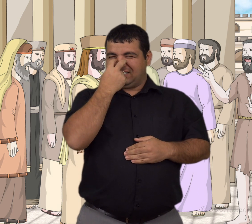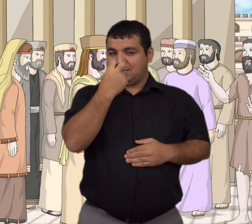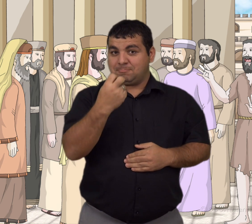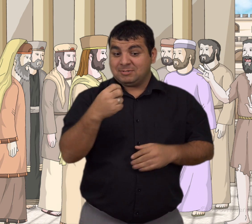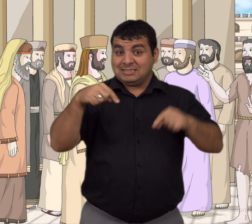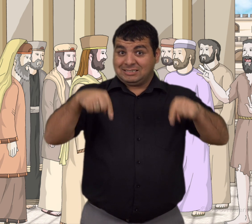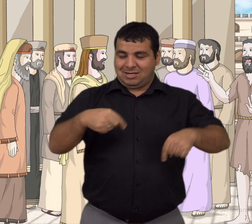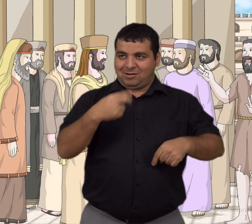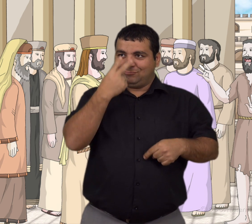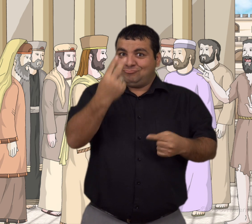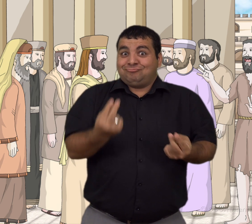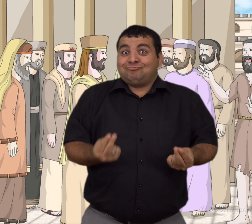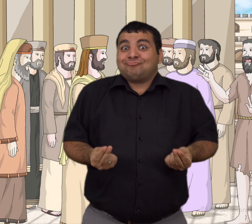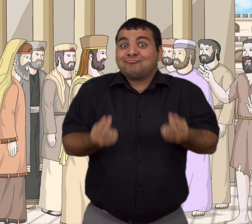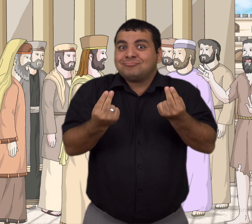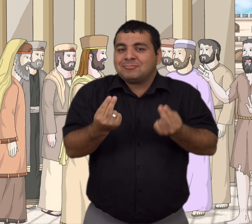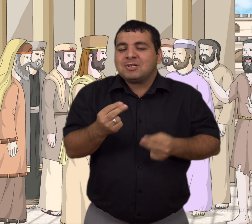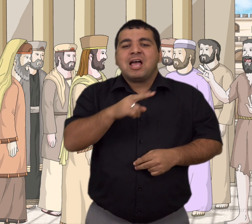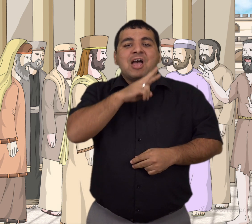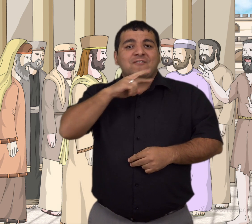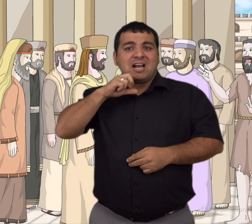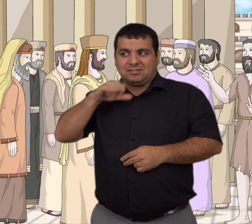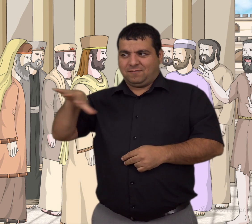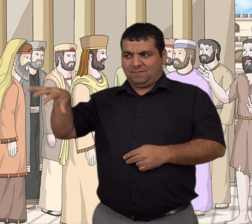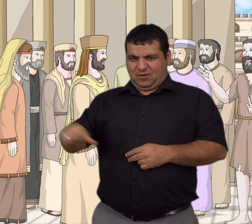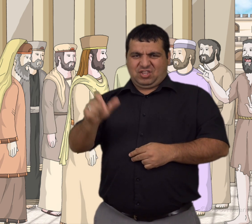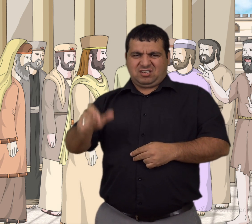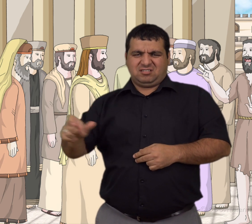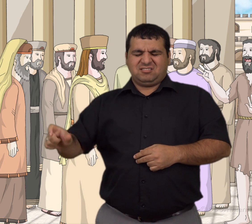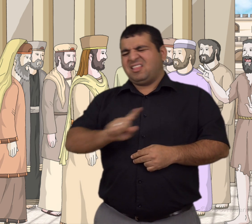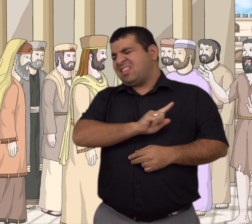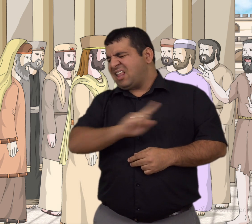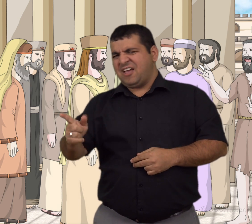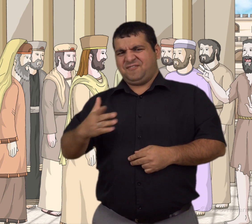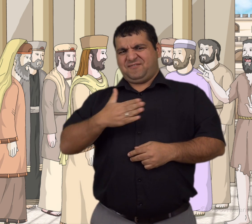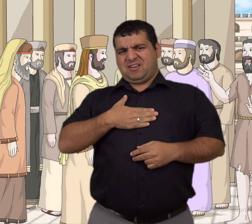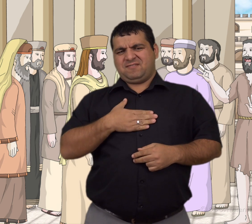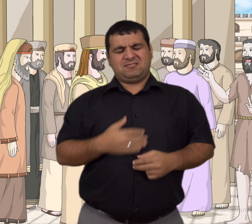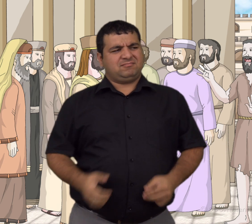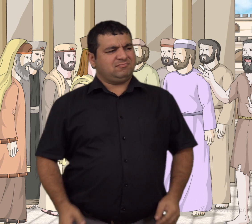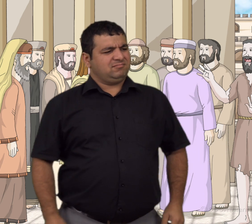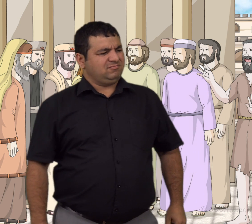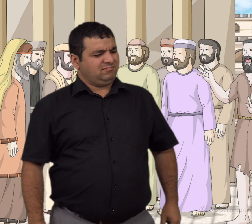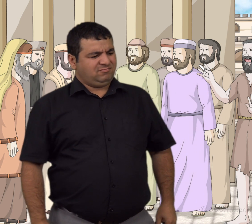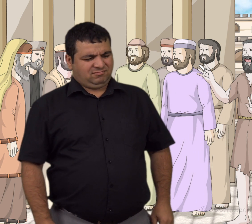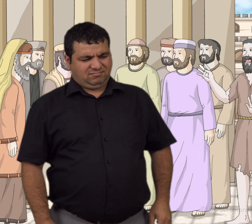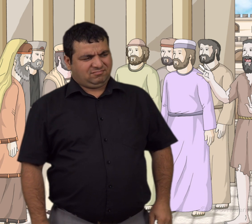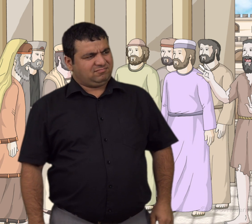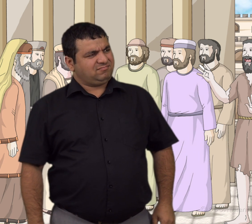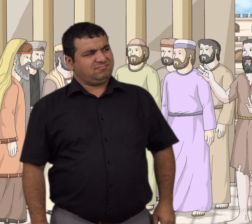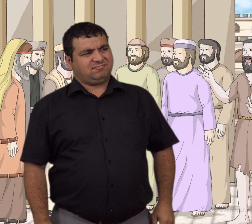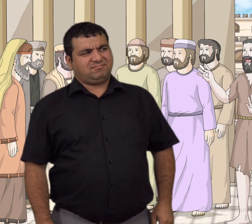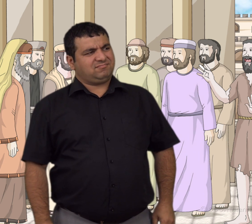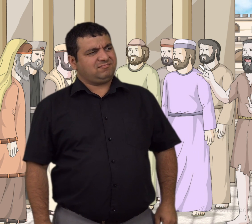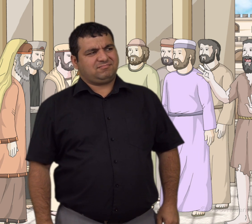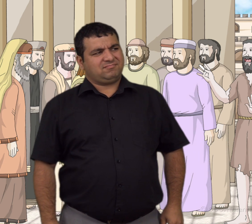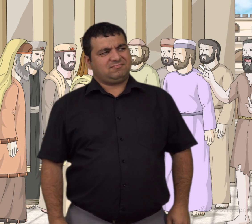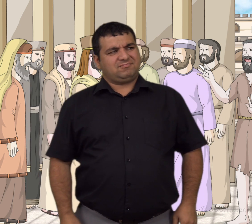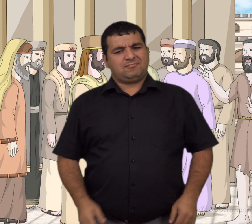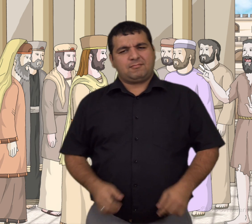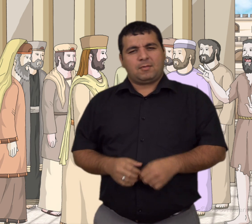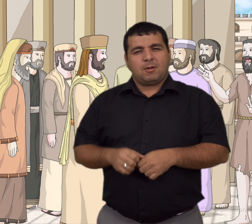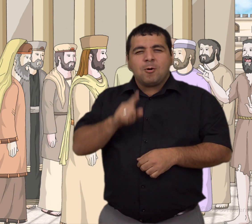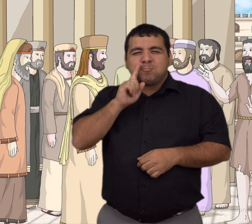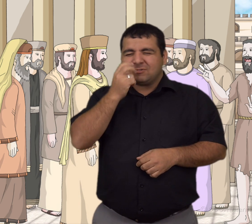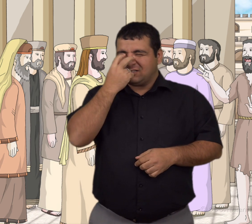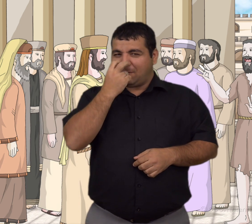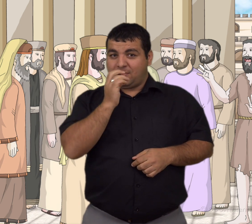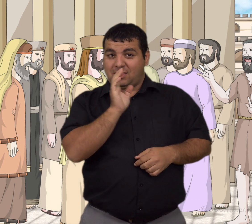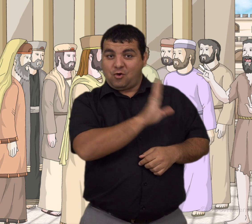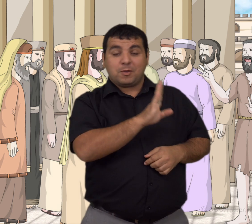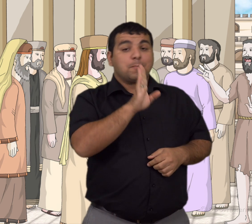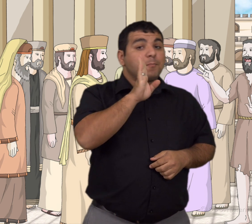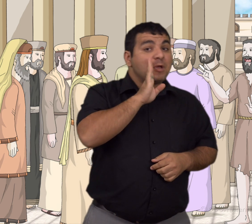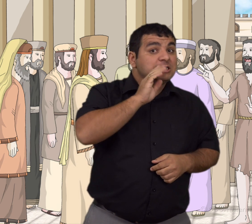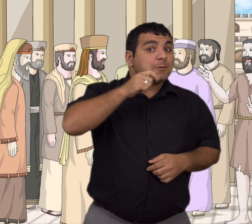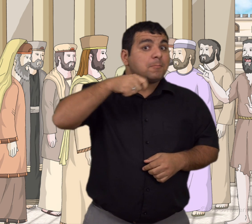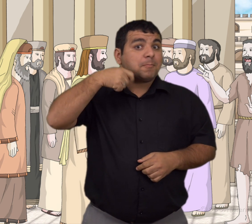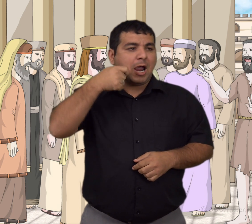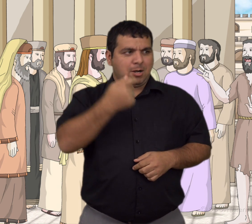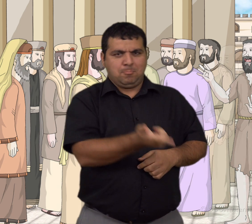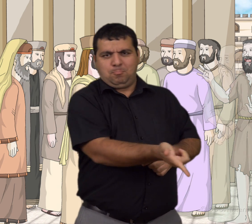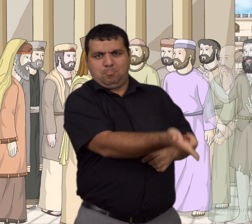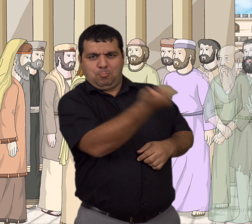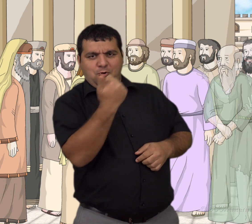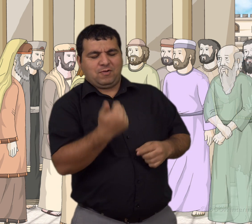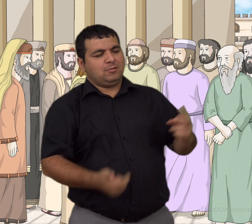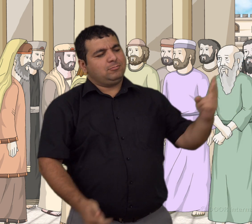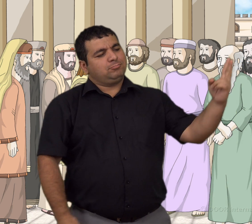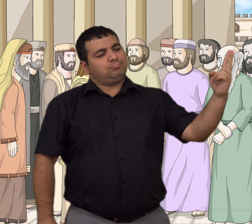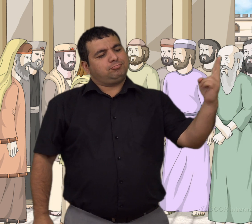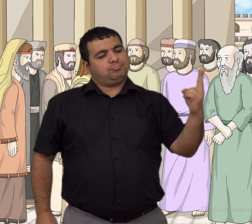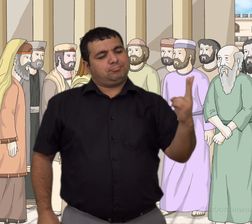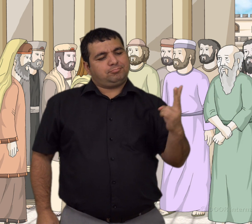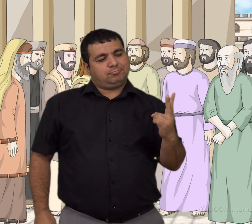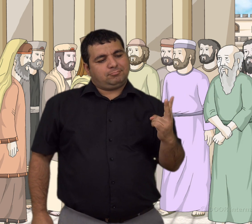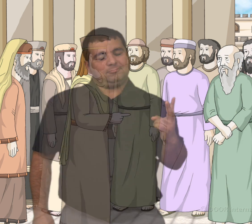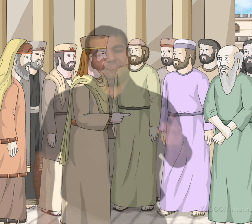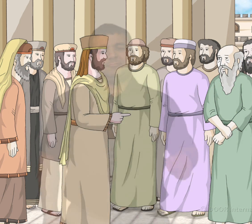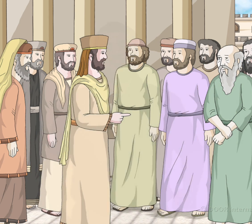“He is a prophet,” the man replied.